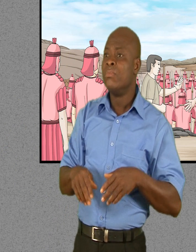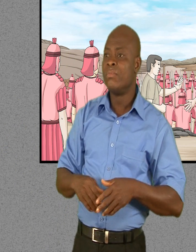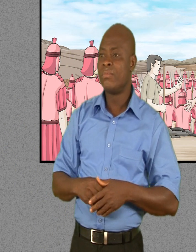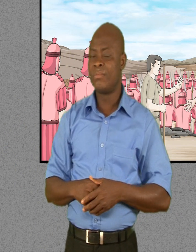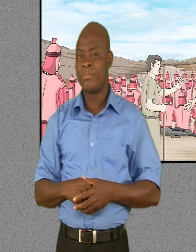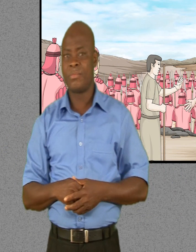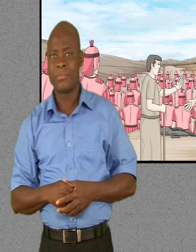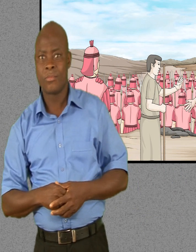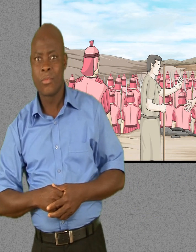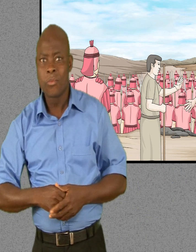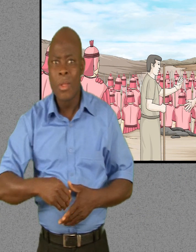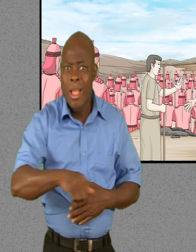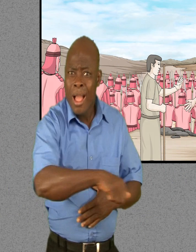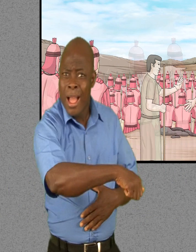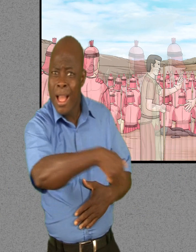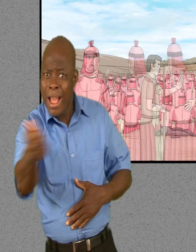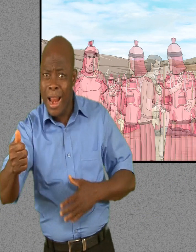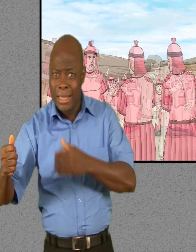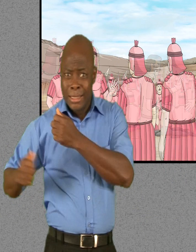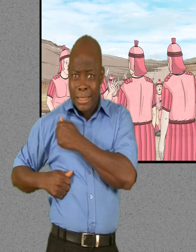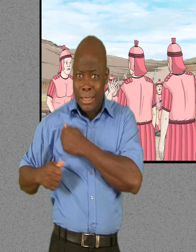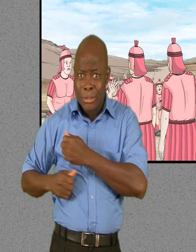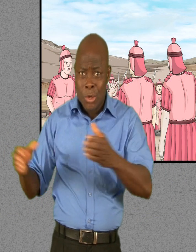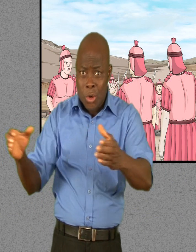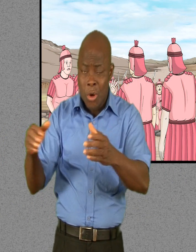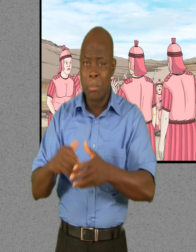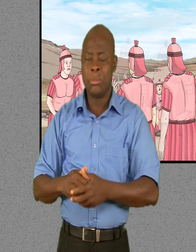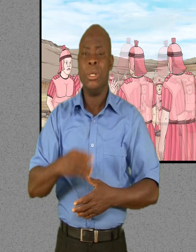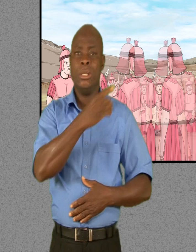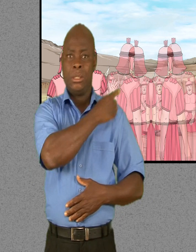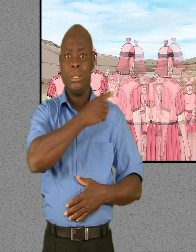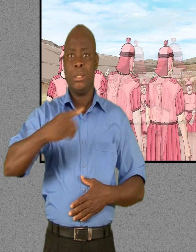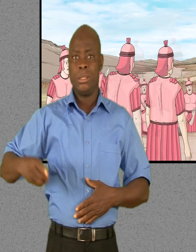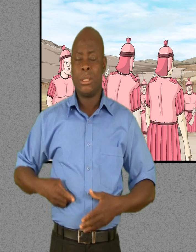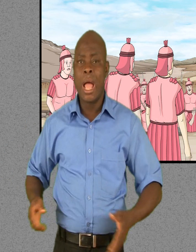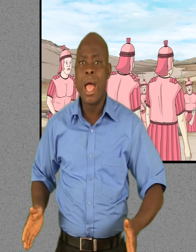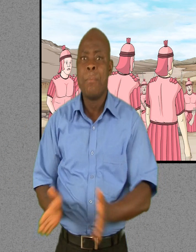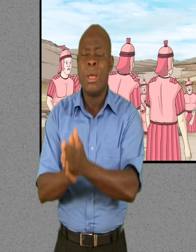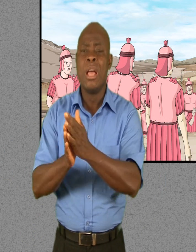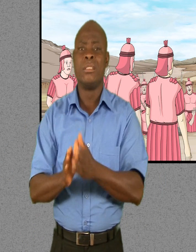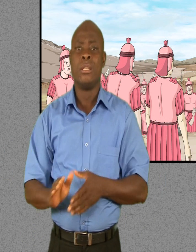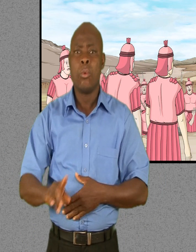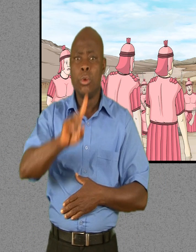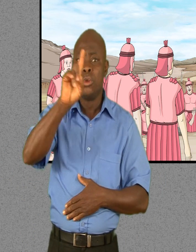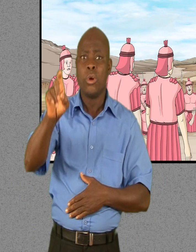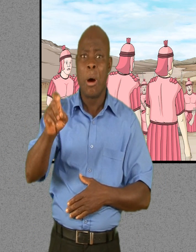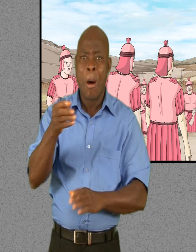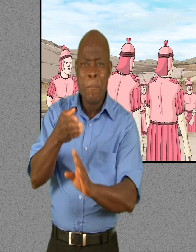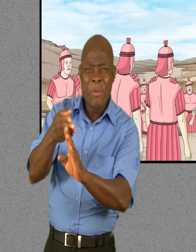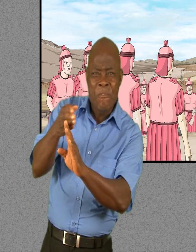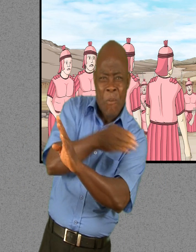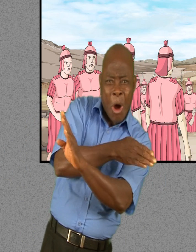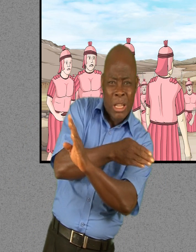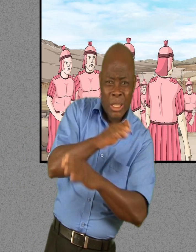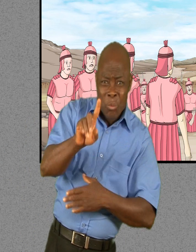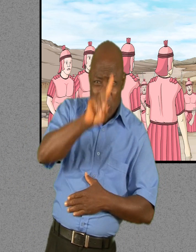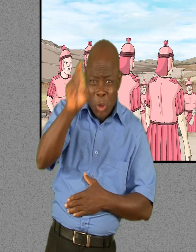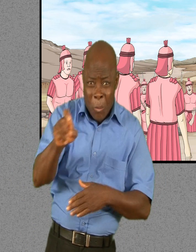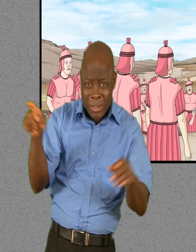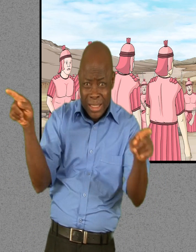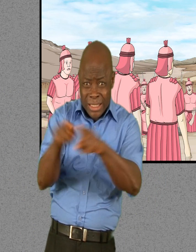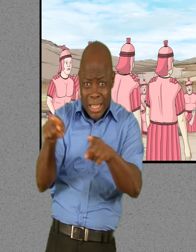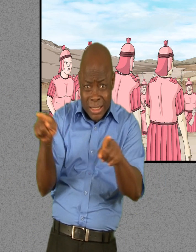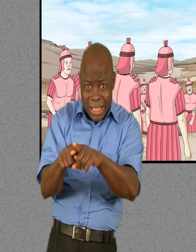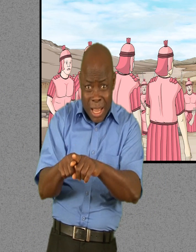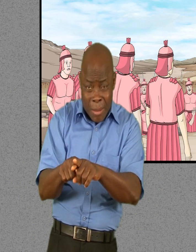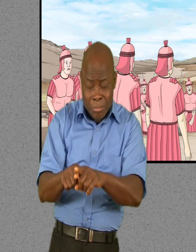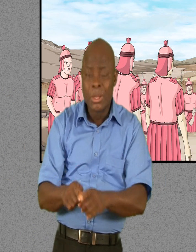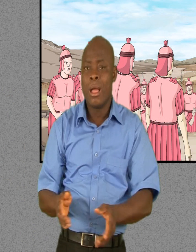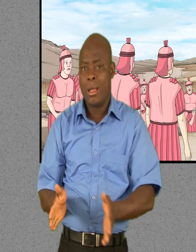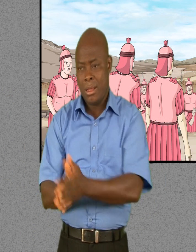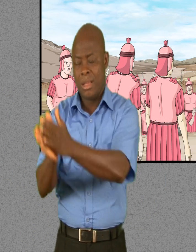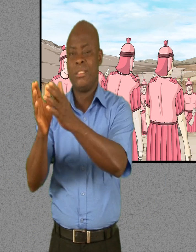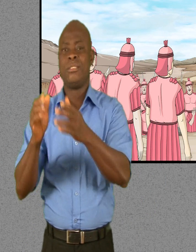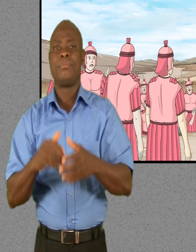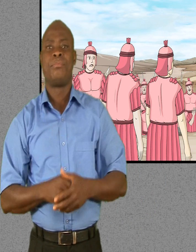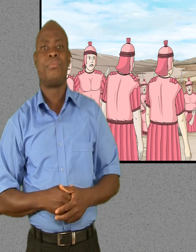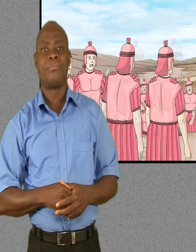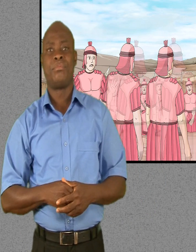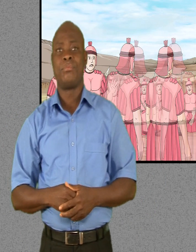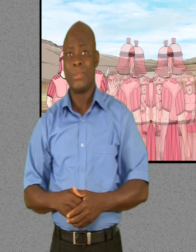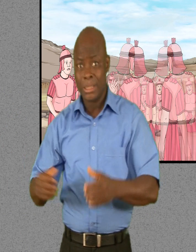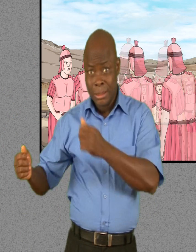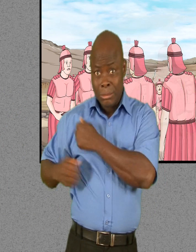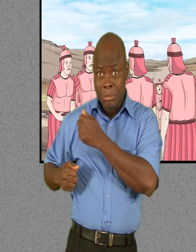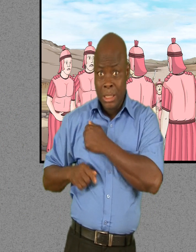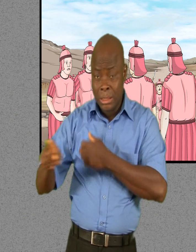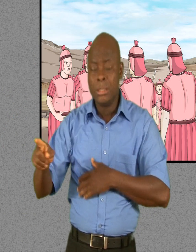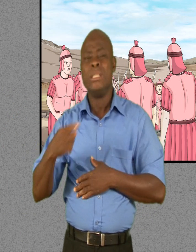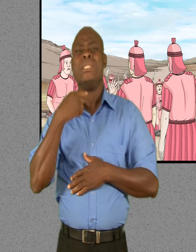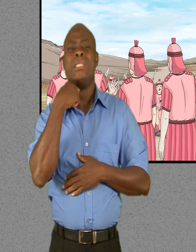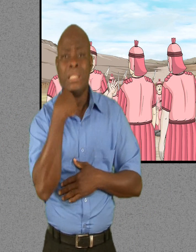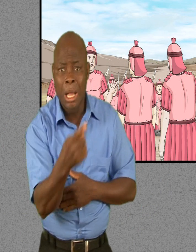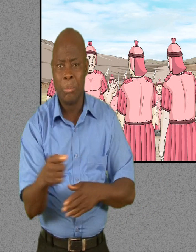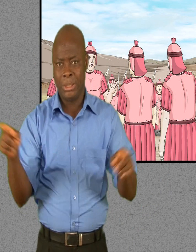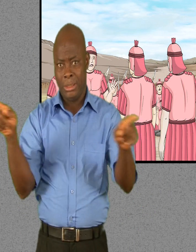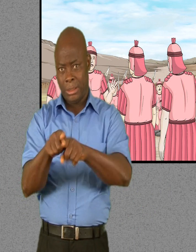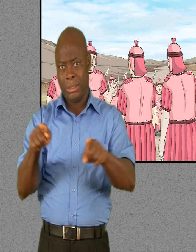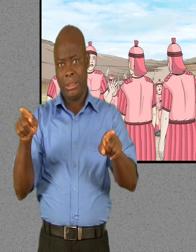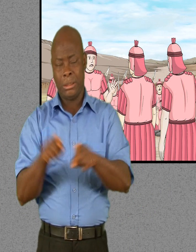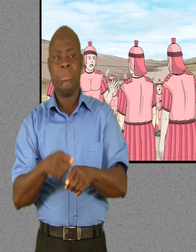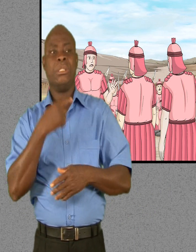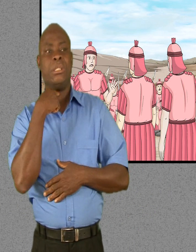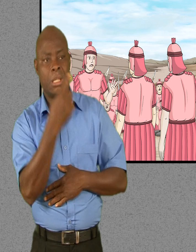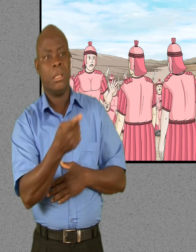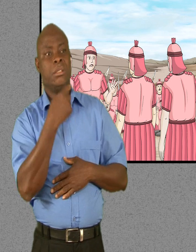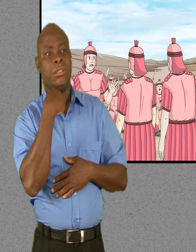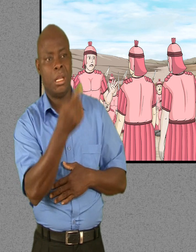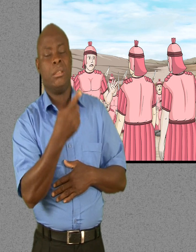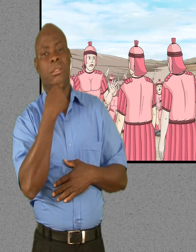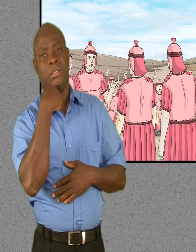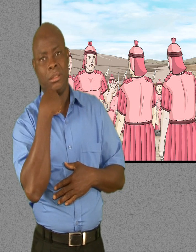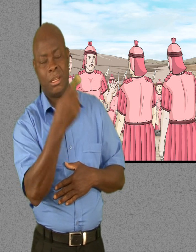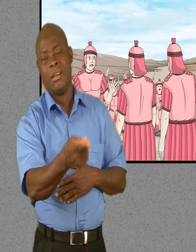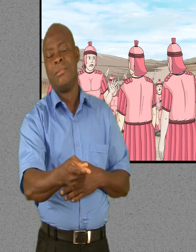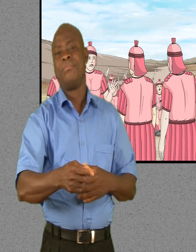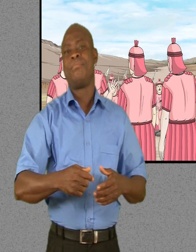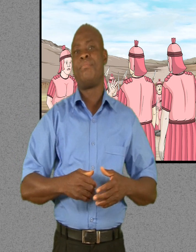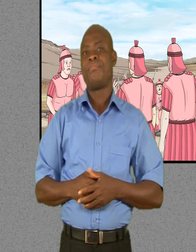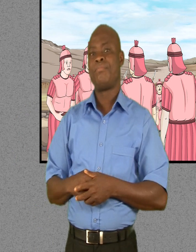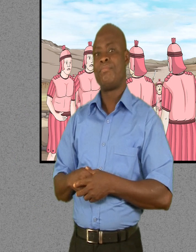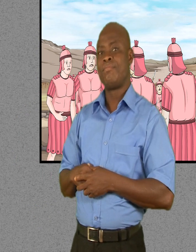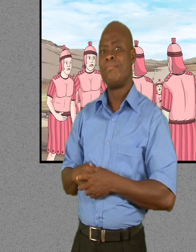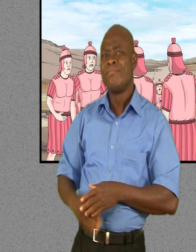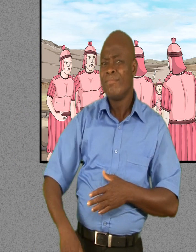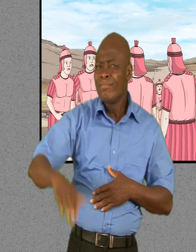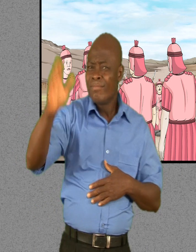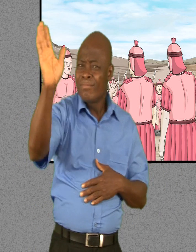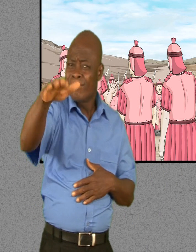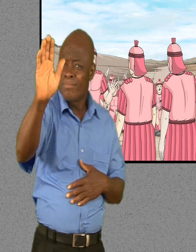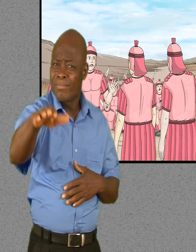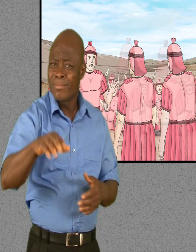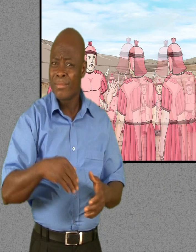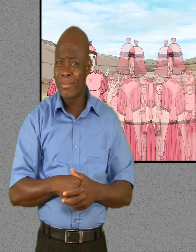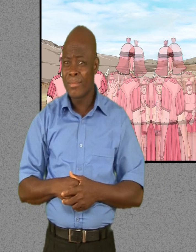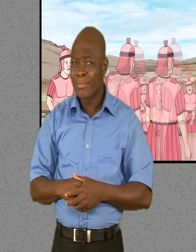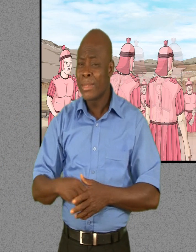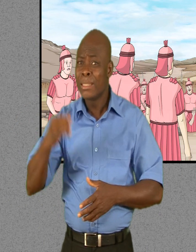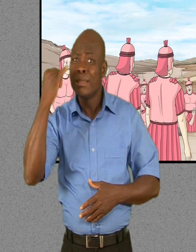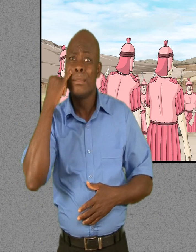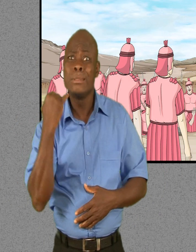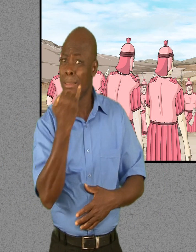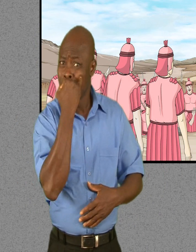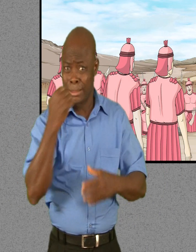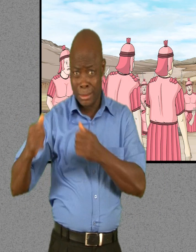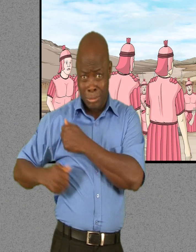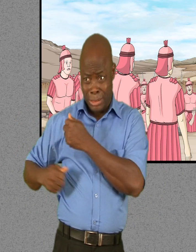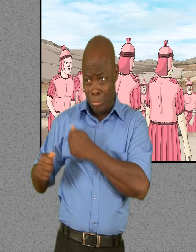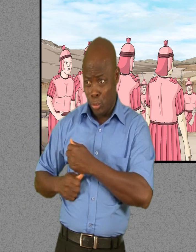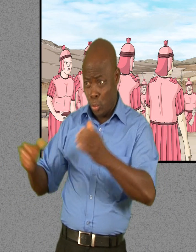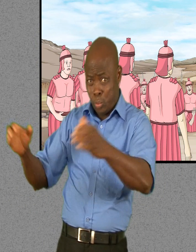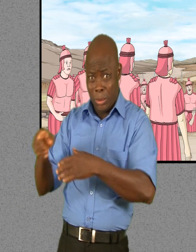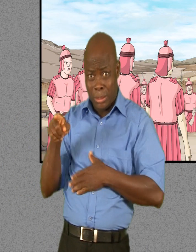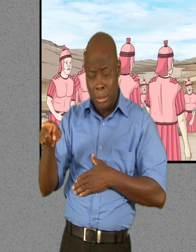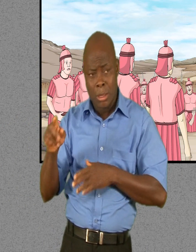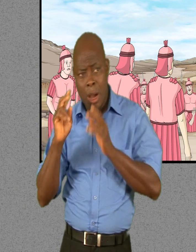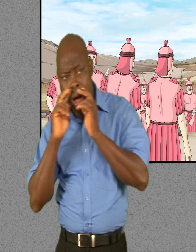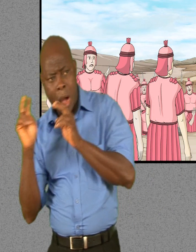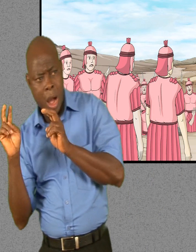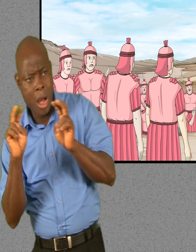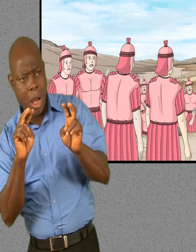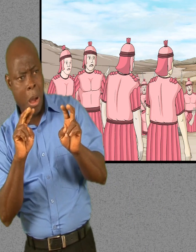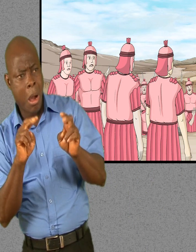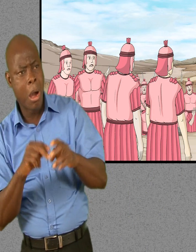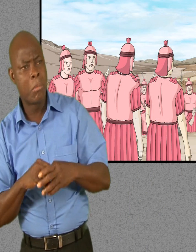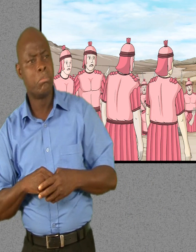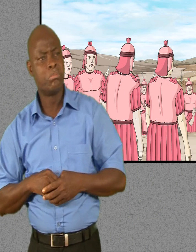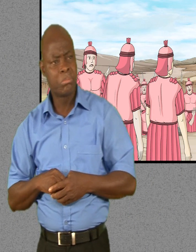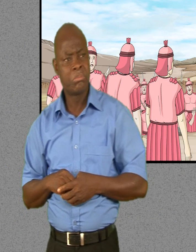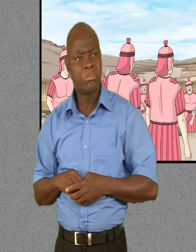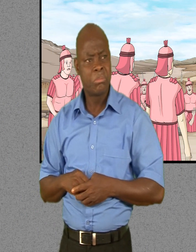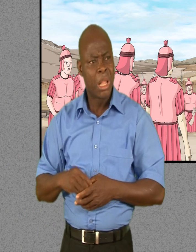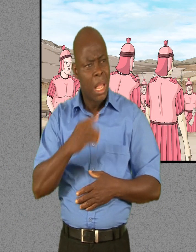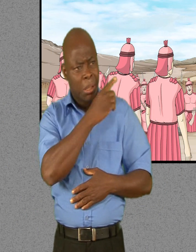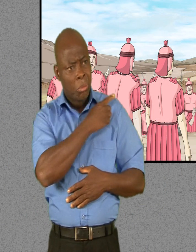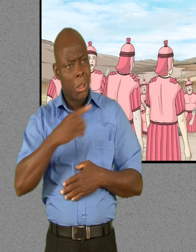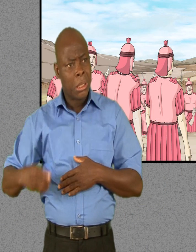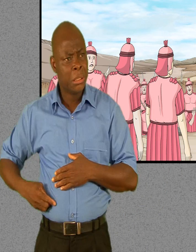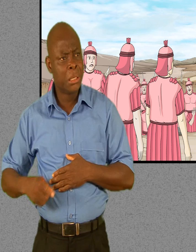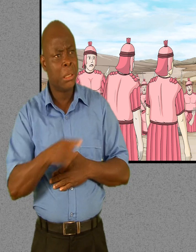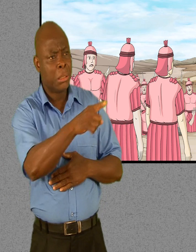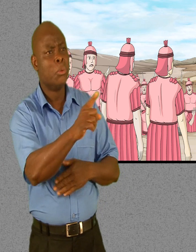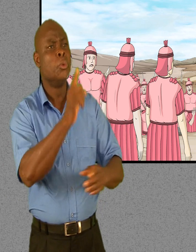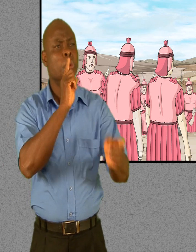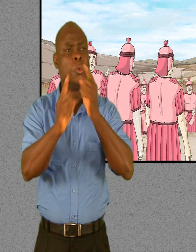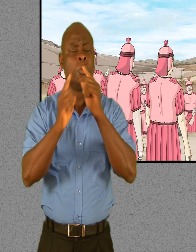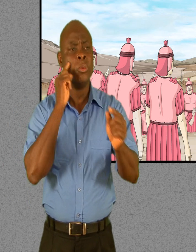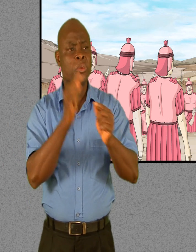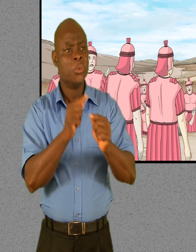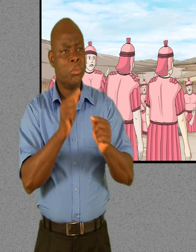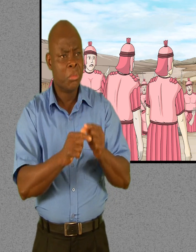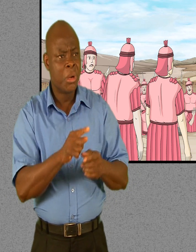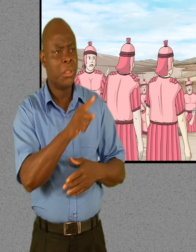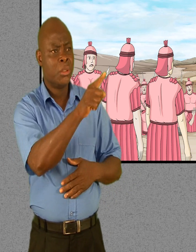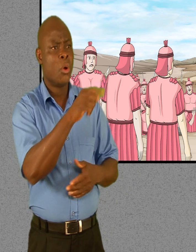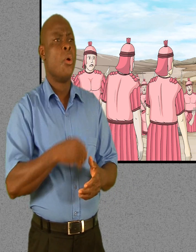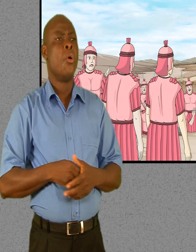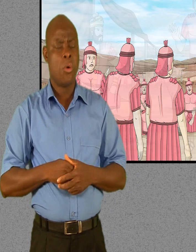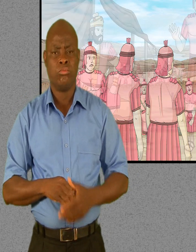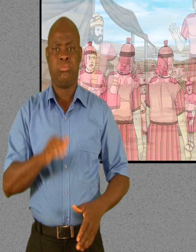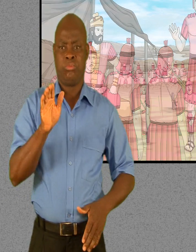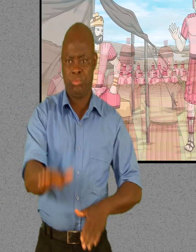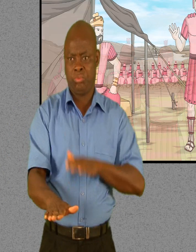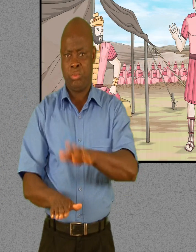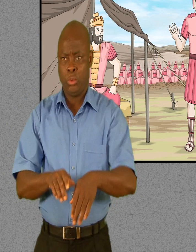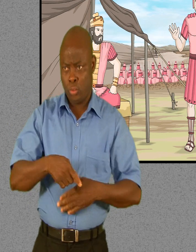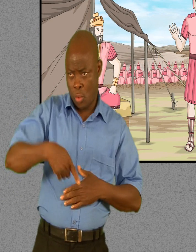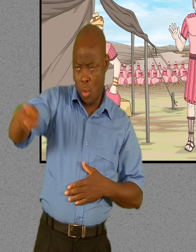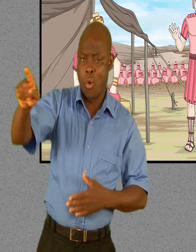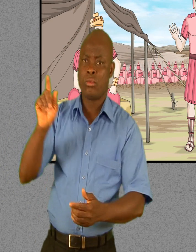Then he turned from him toward another and asked about the offer, and those people answered him just as the first ones had answered.